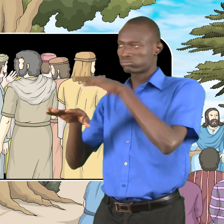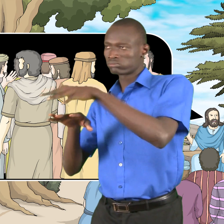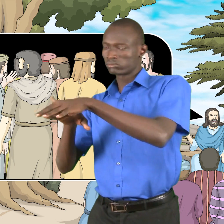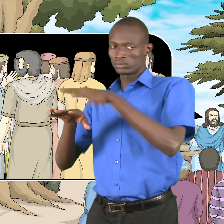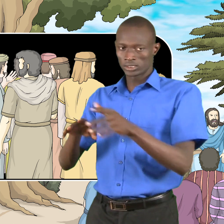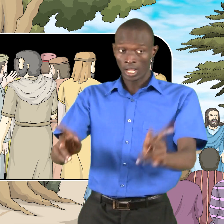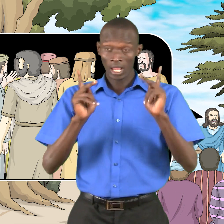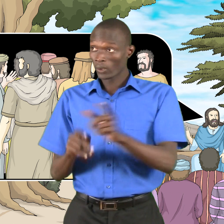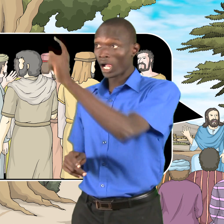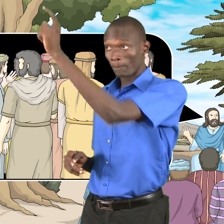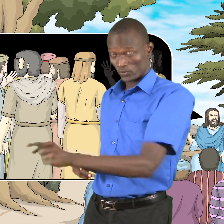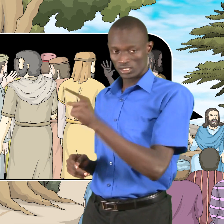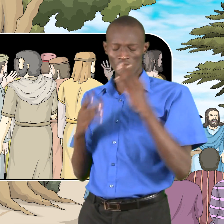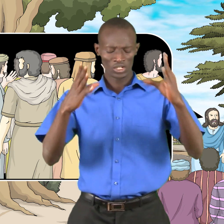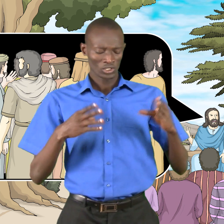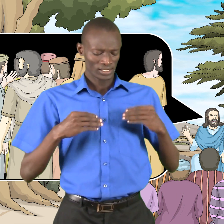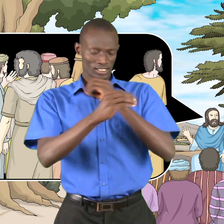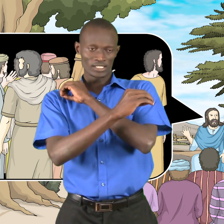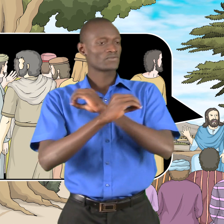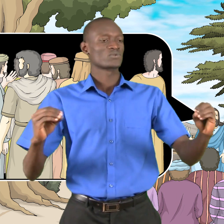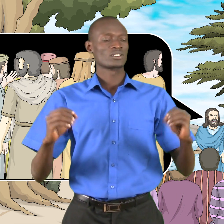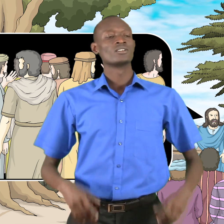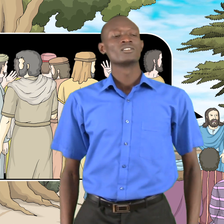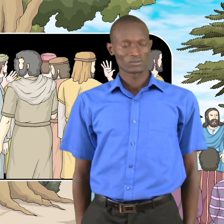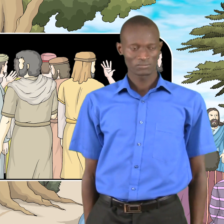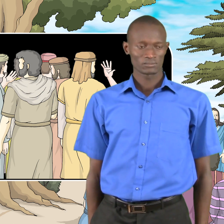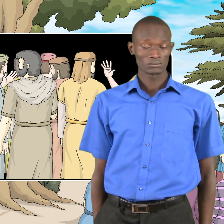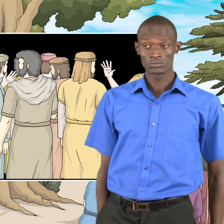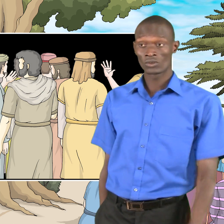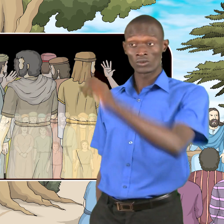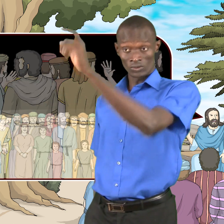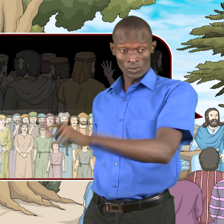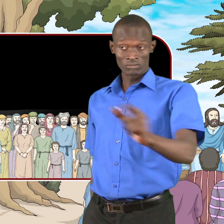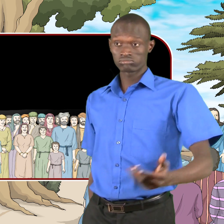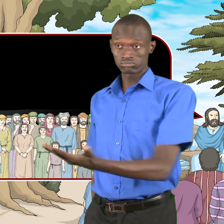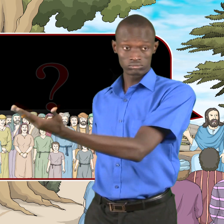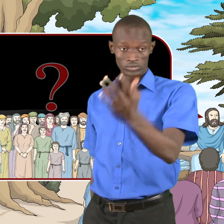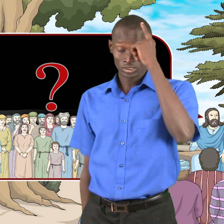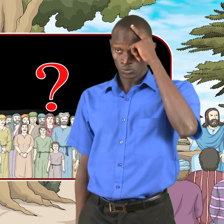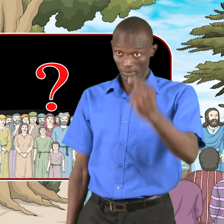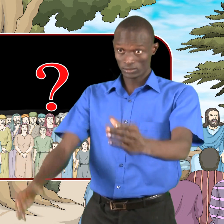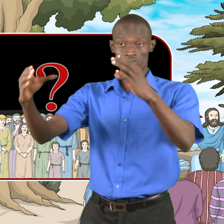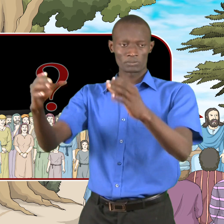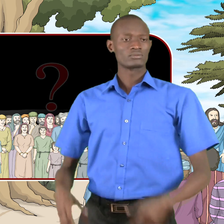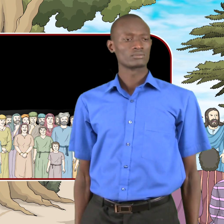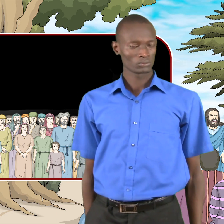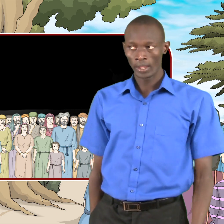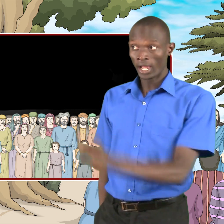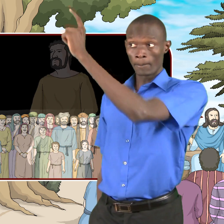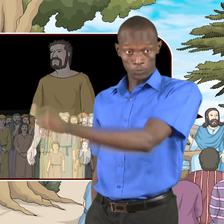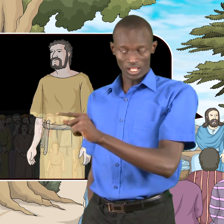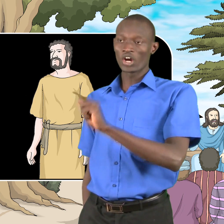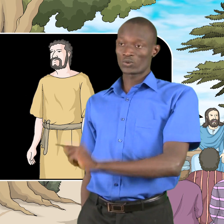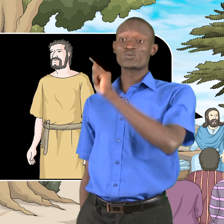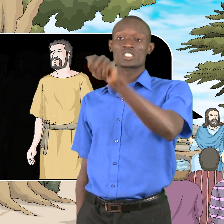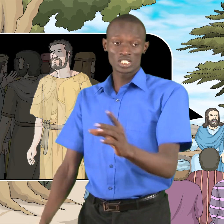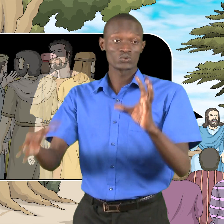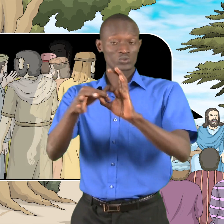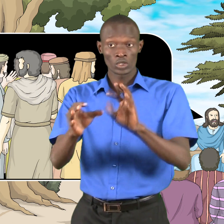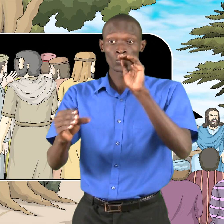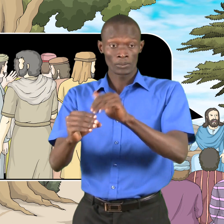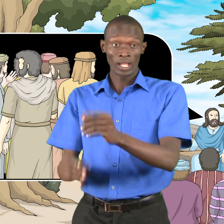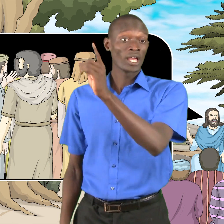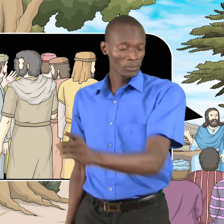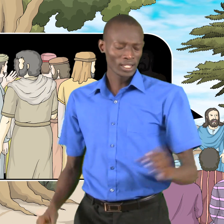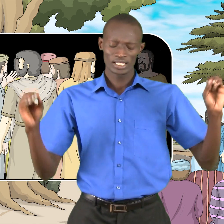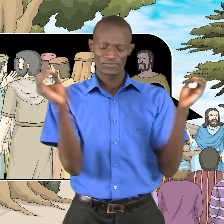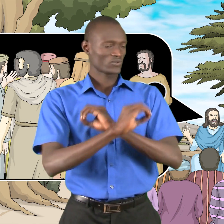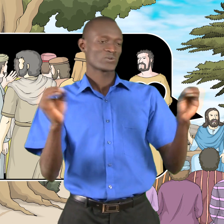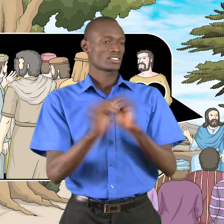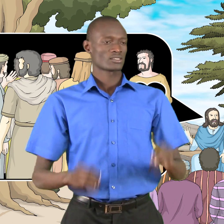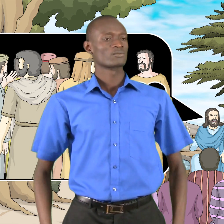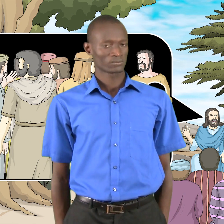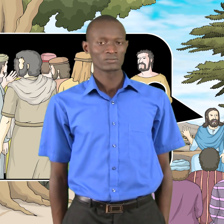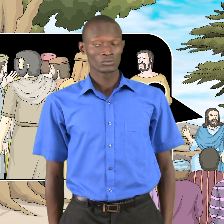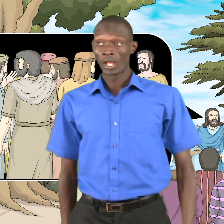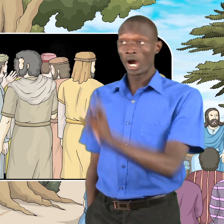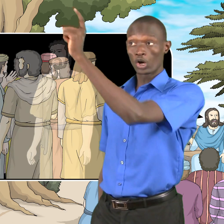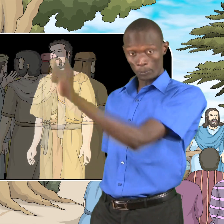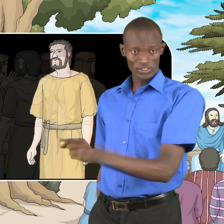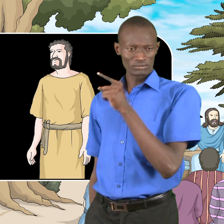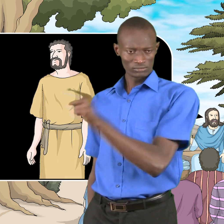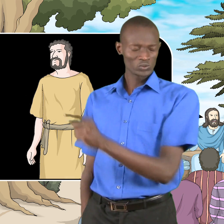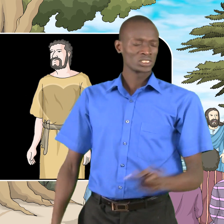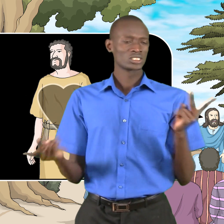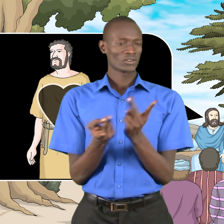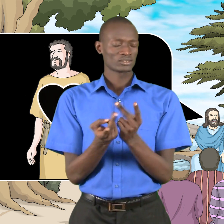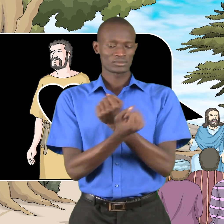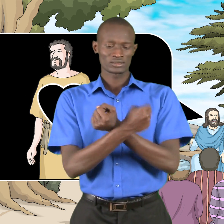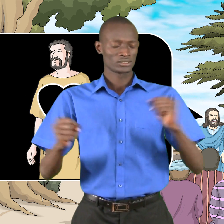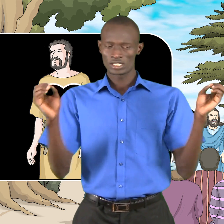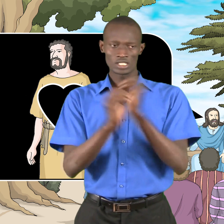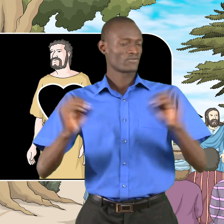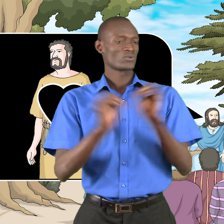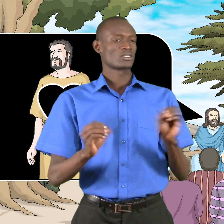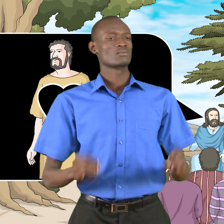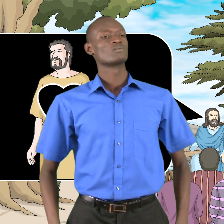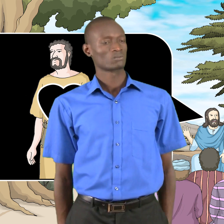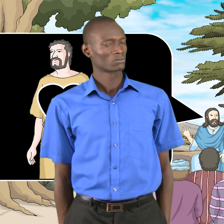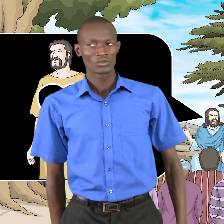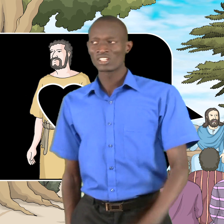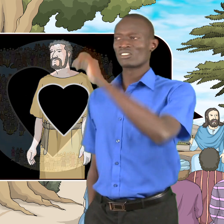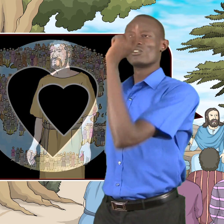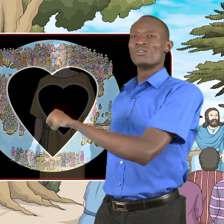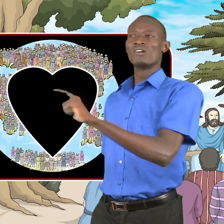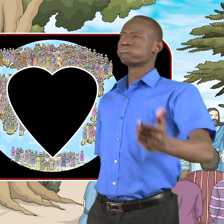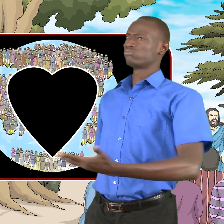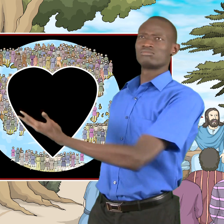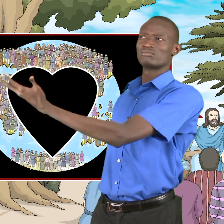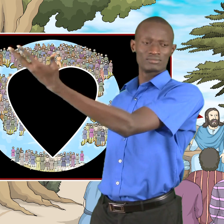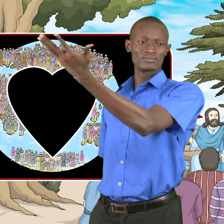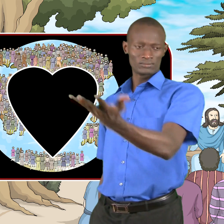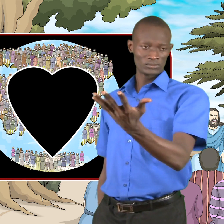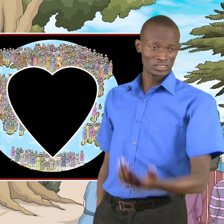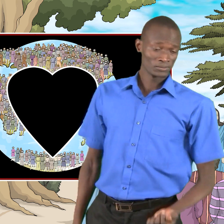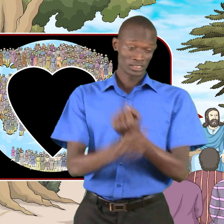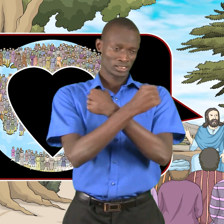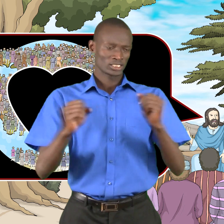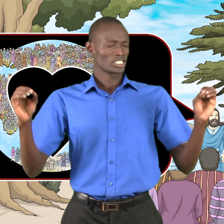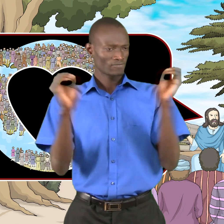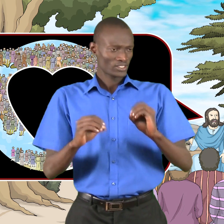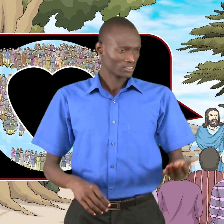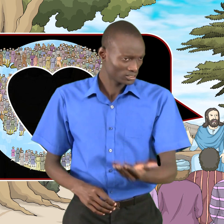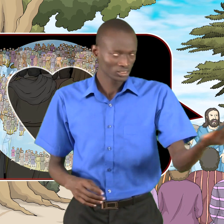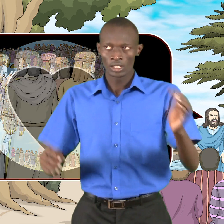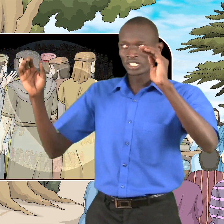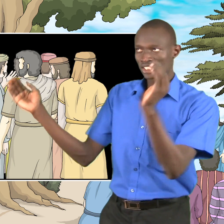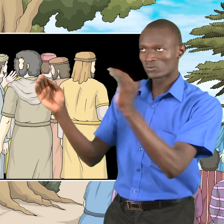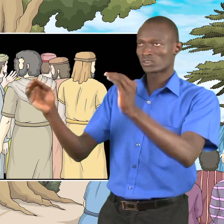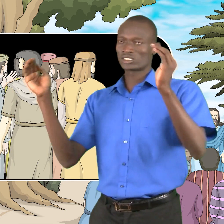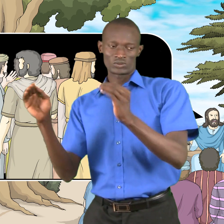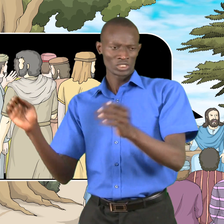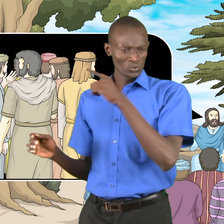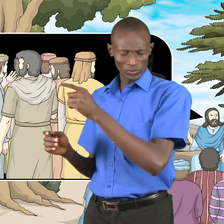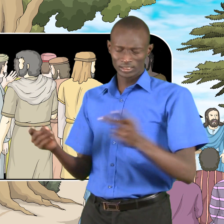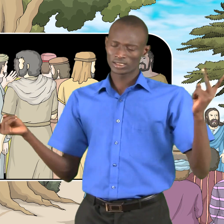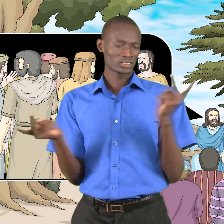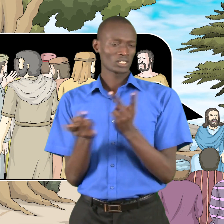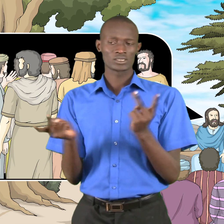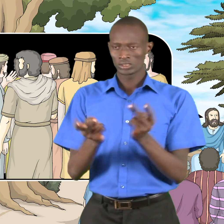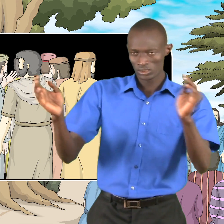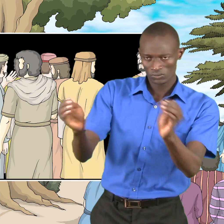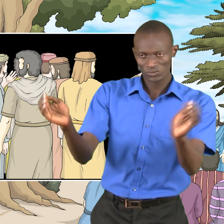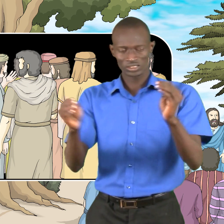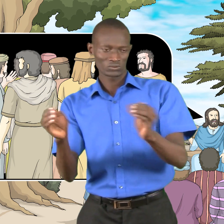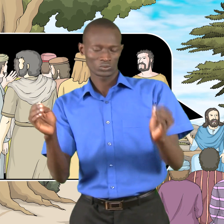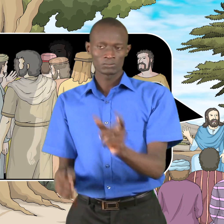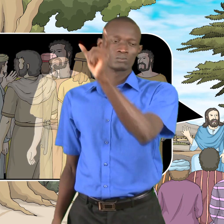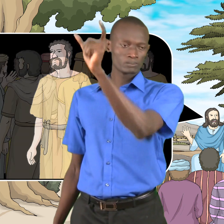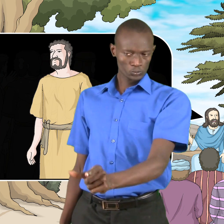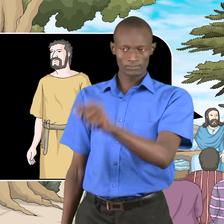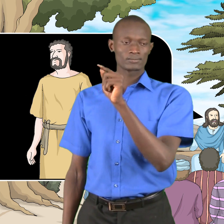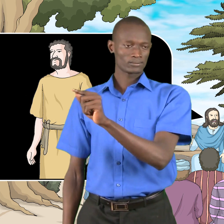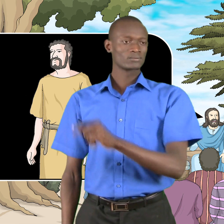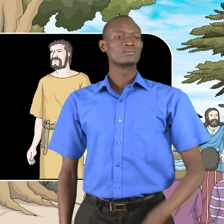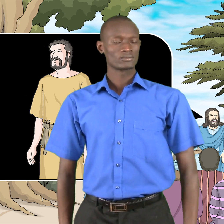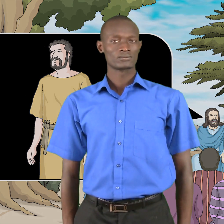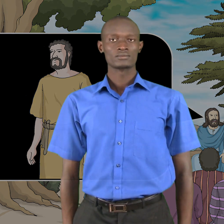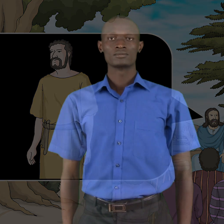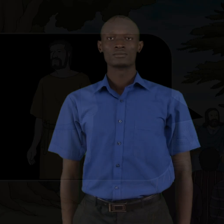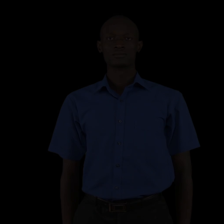And if he refuses to listen even to the church, regard him as you would a pagan or a tax collector.